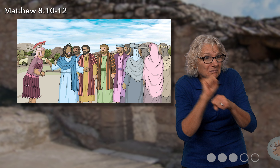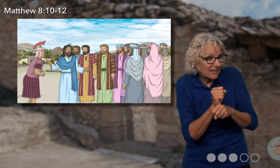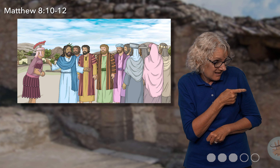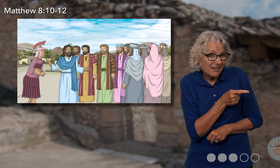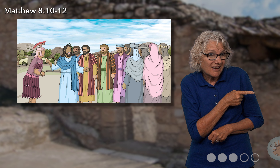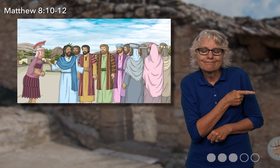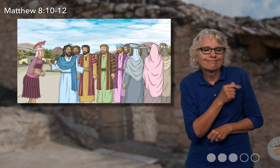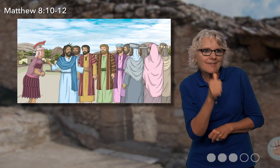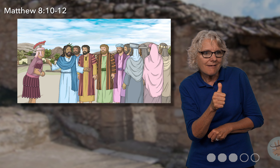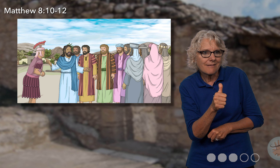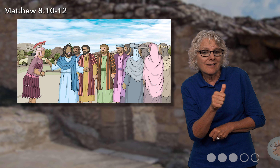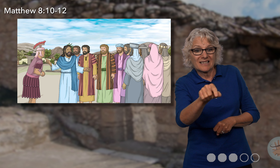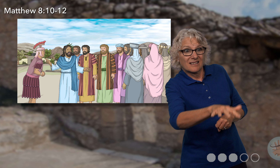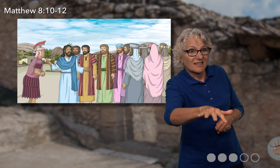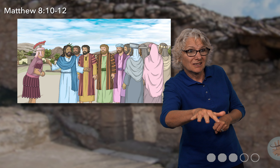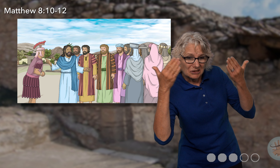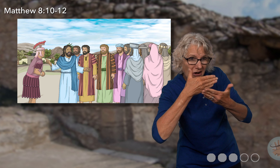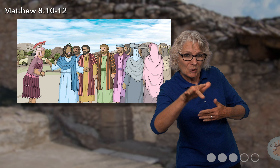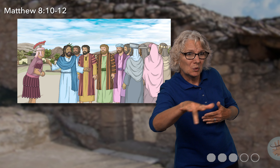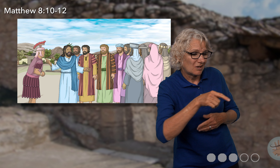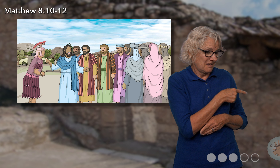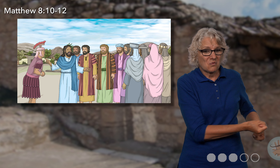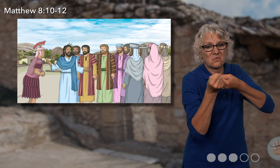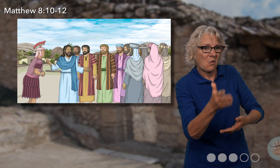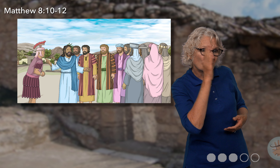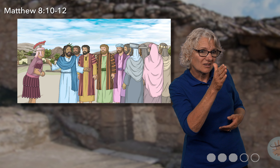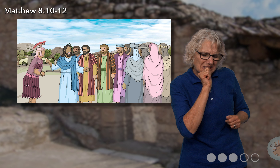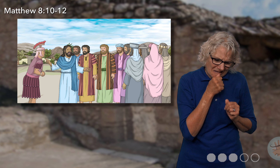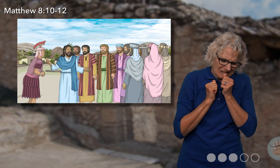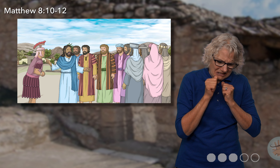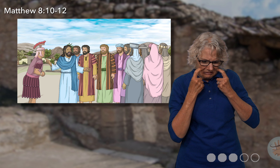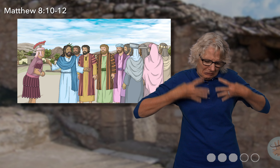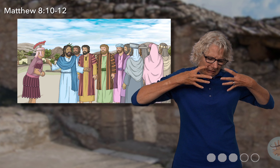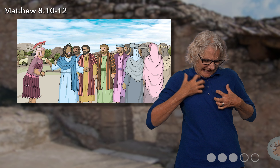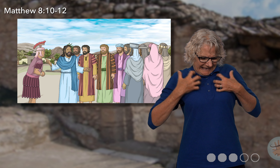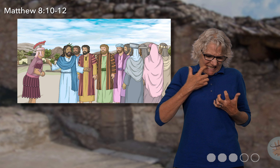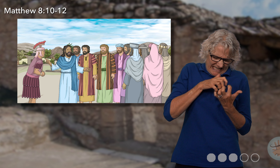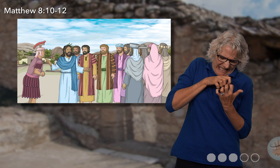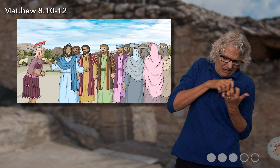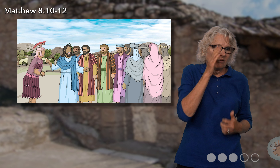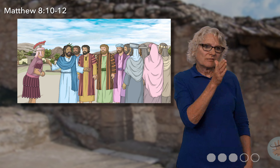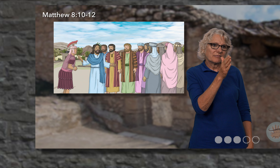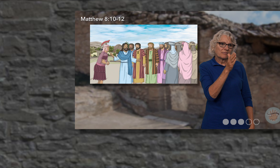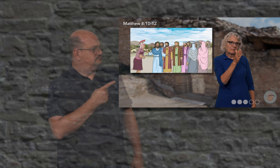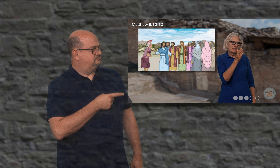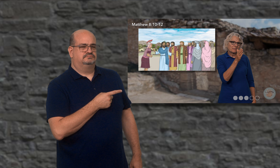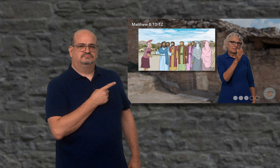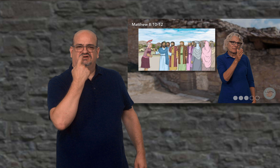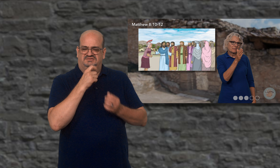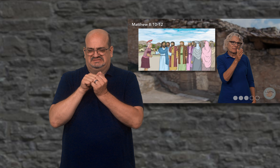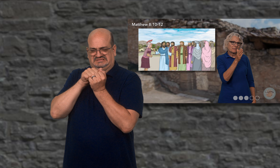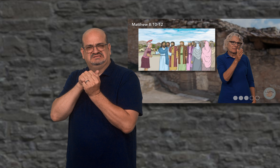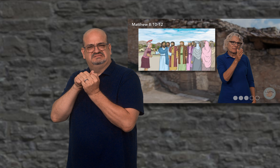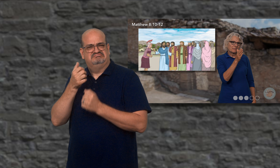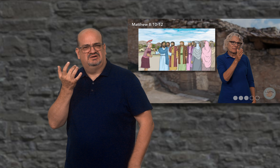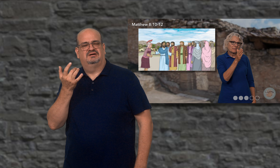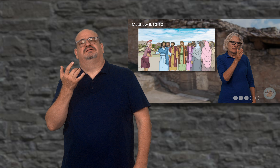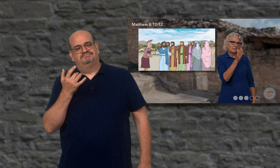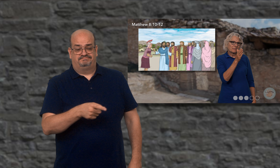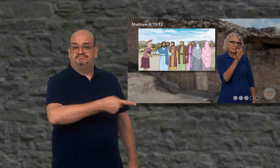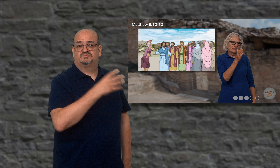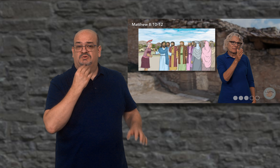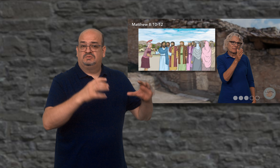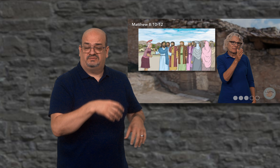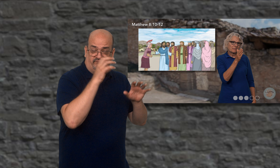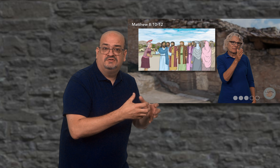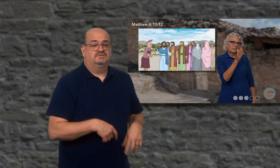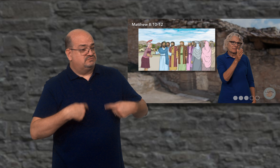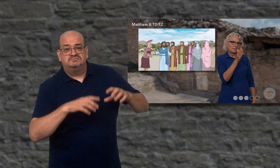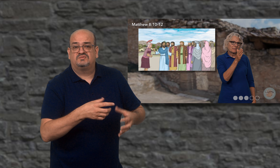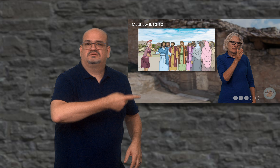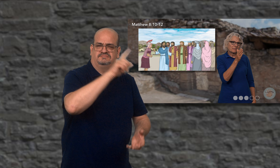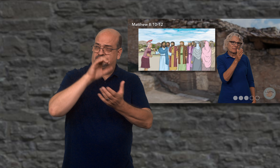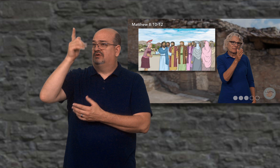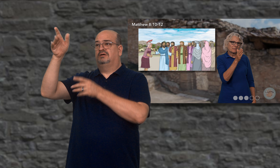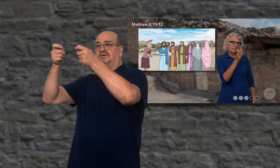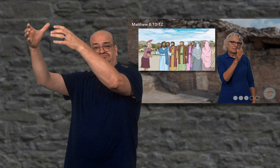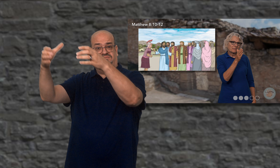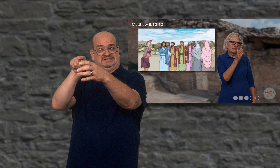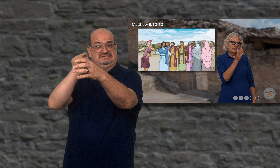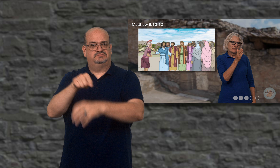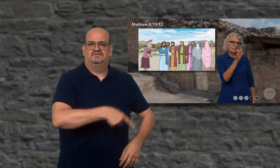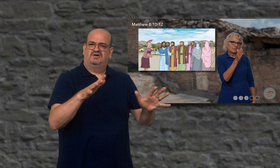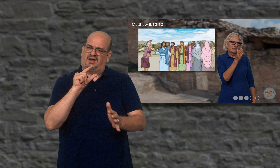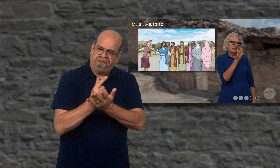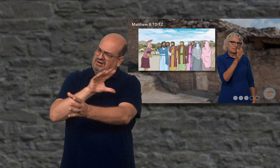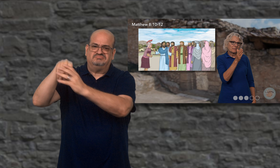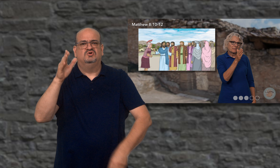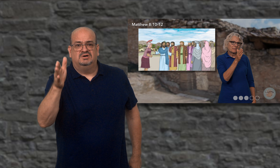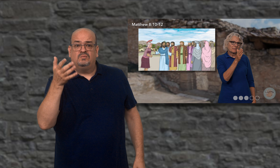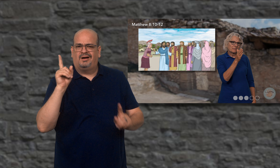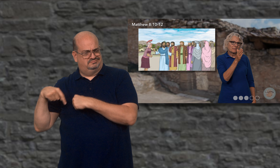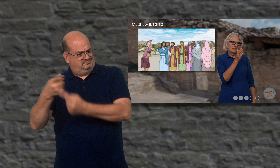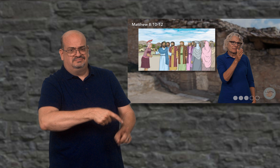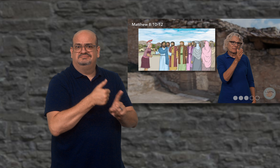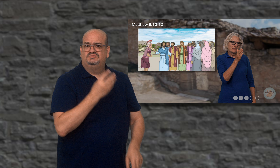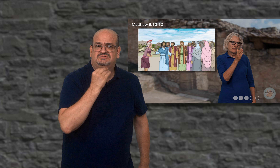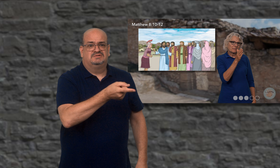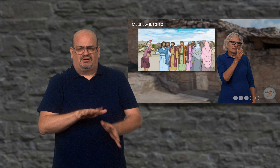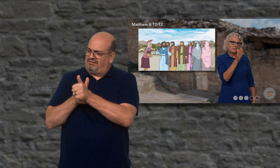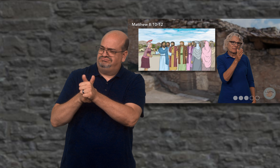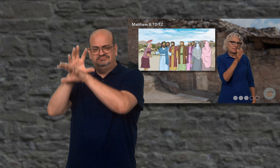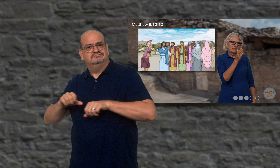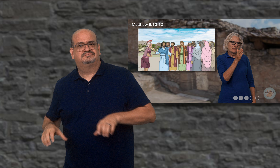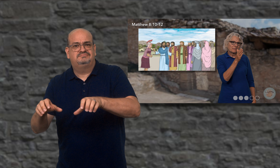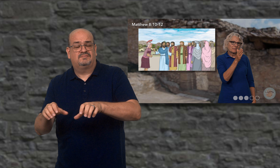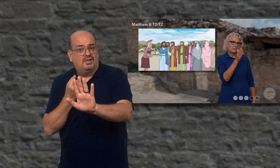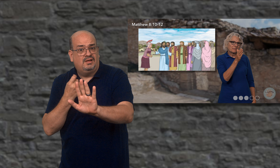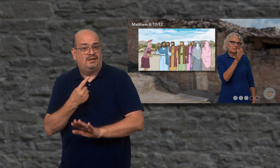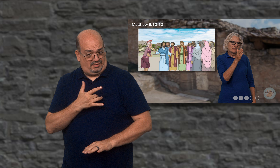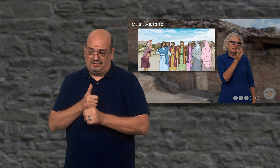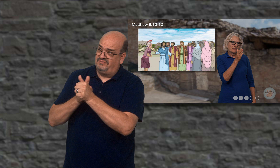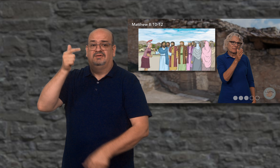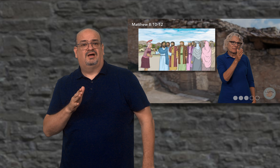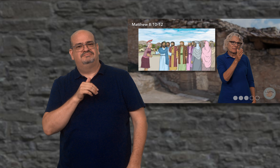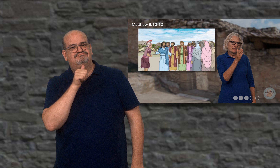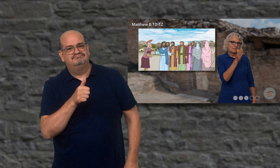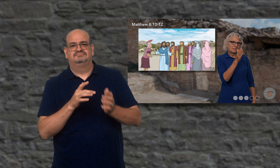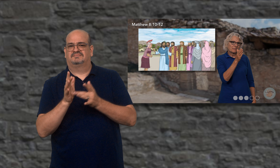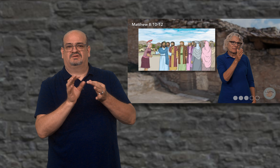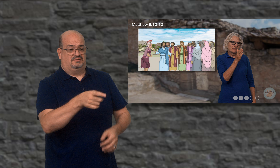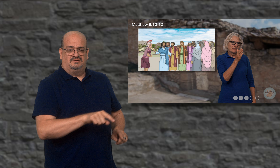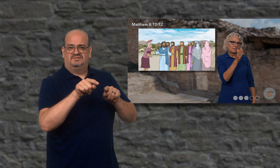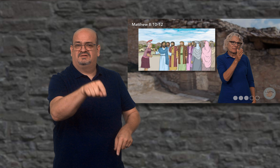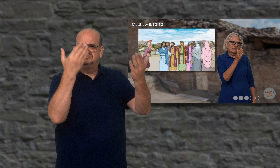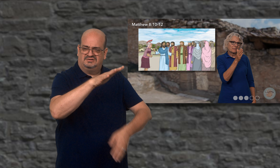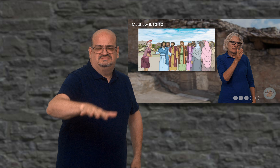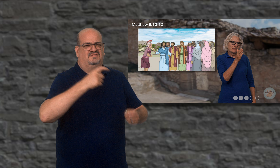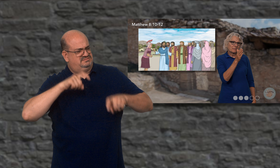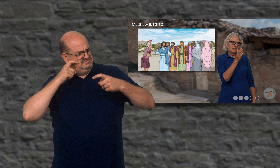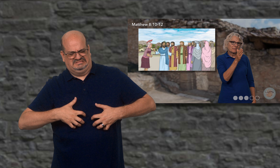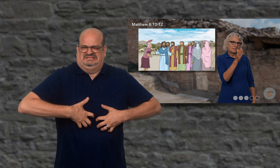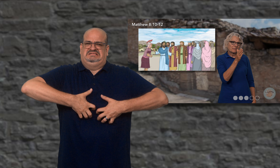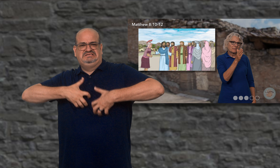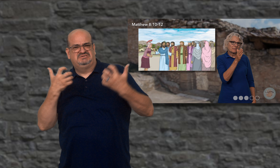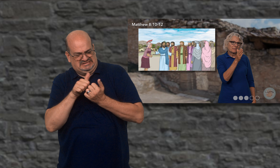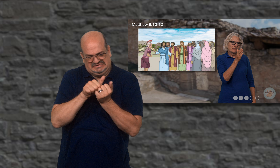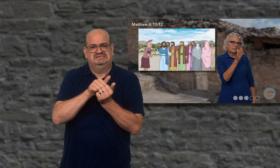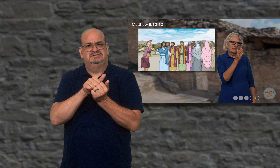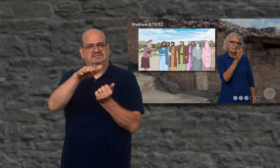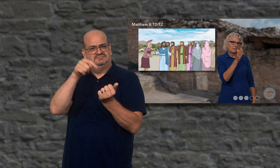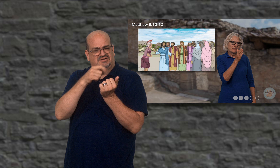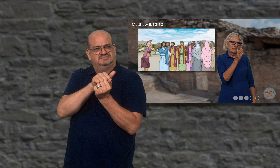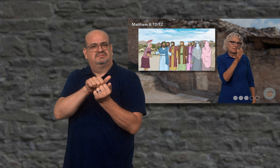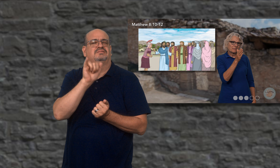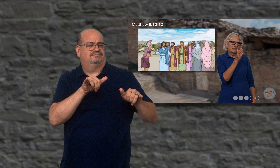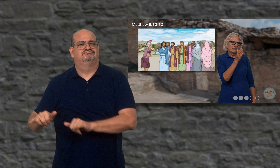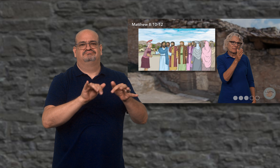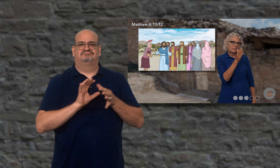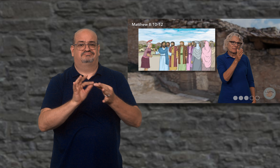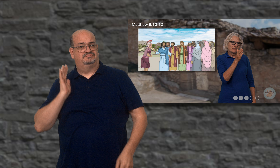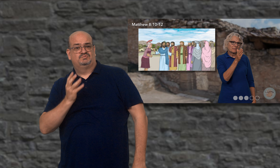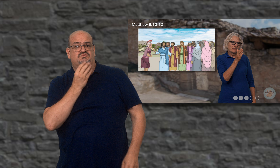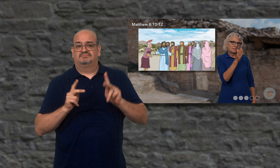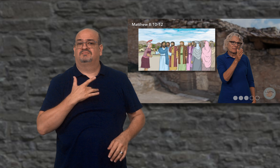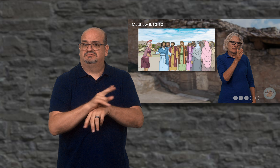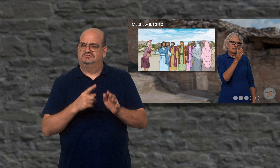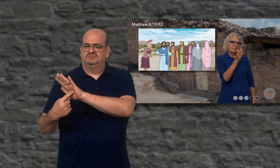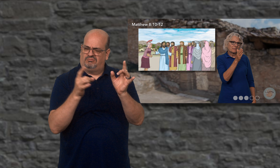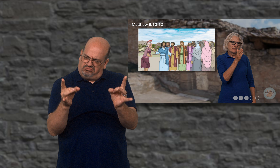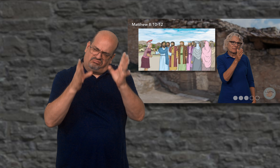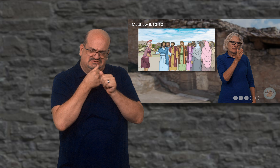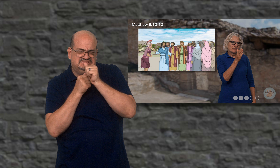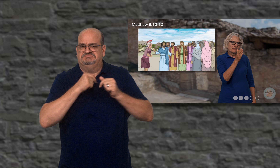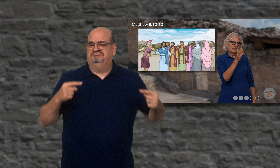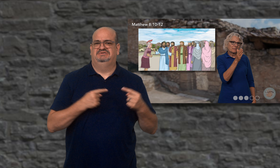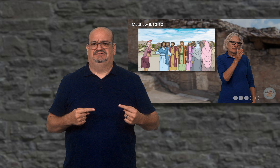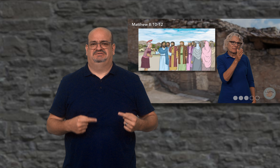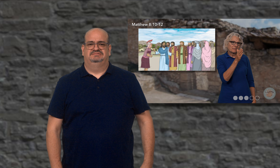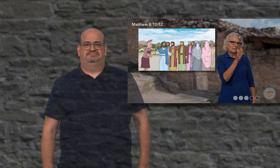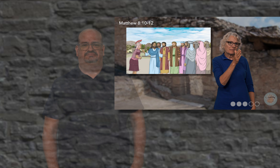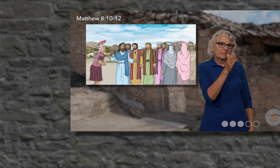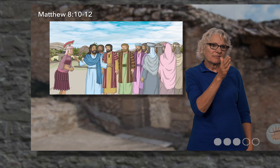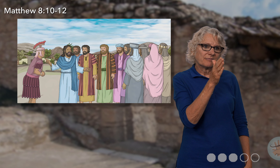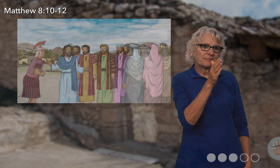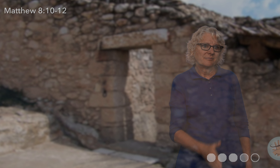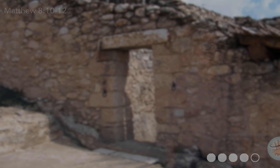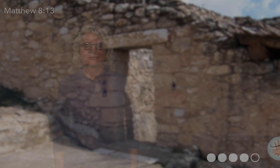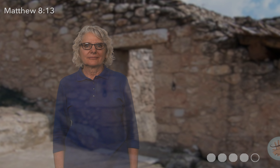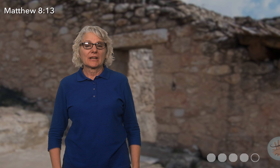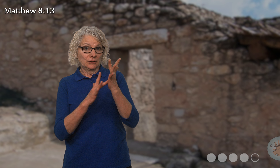But the sons of the kingdom will be thrown into the outer darkness, where there will be weeping and gnashing of teeth.”